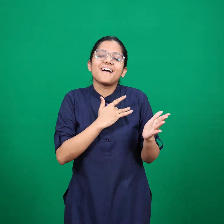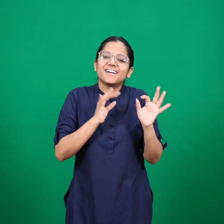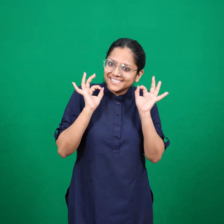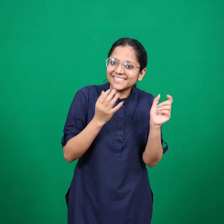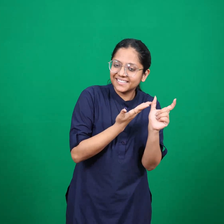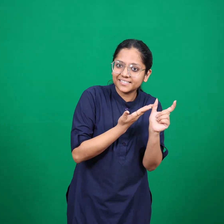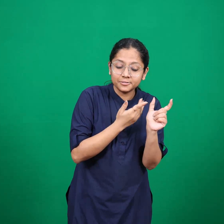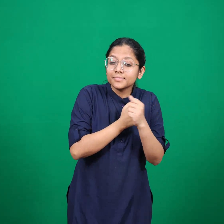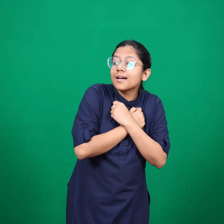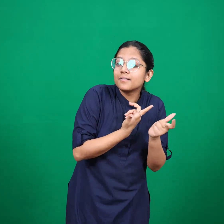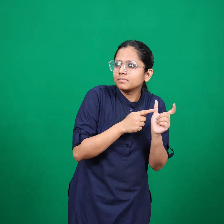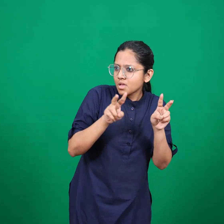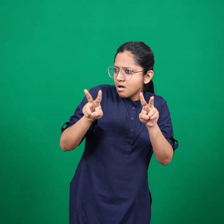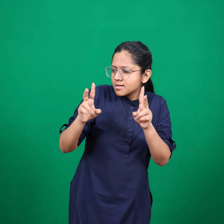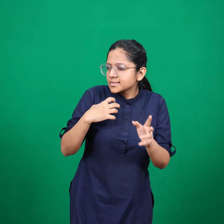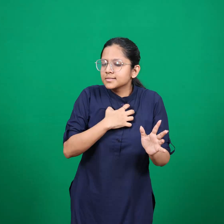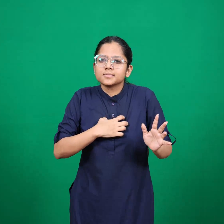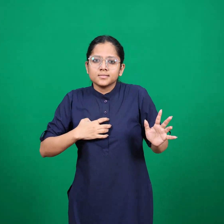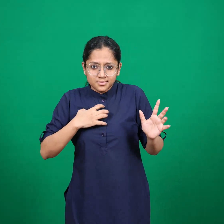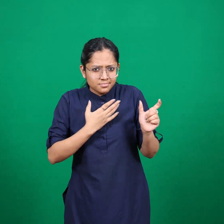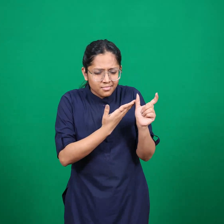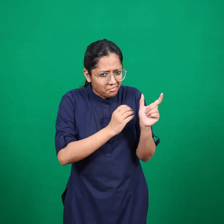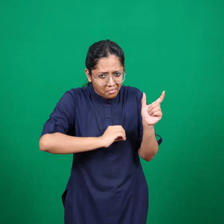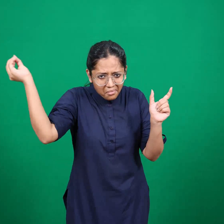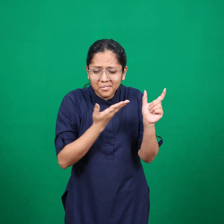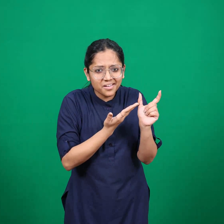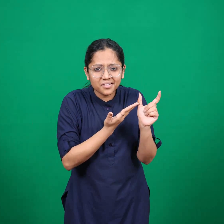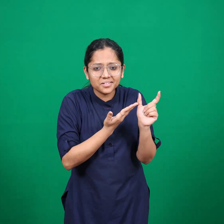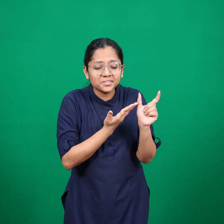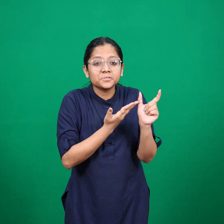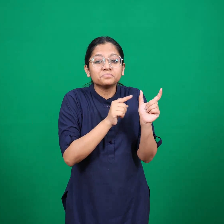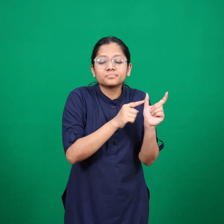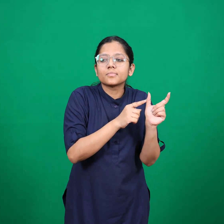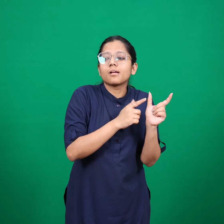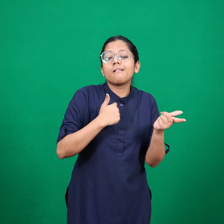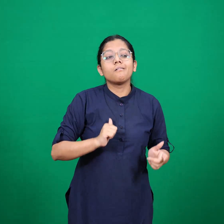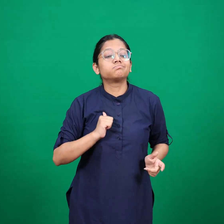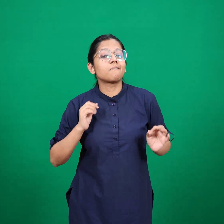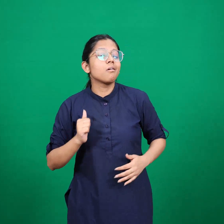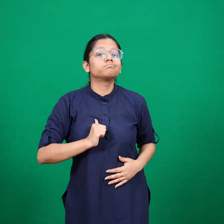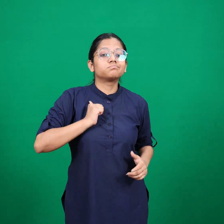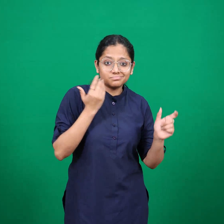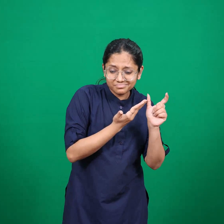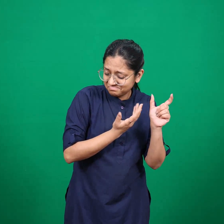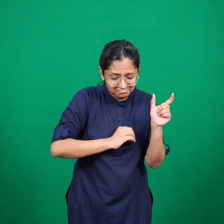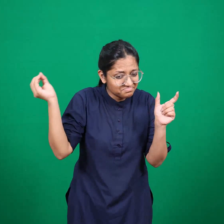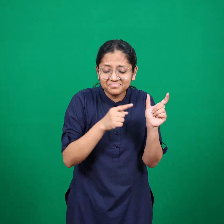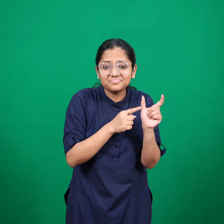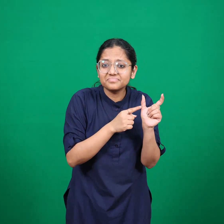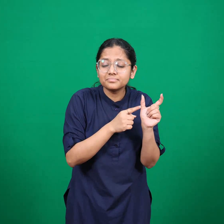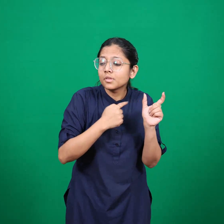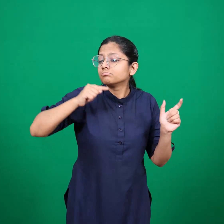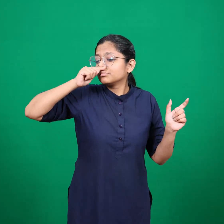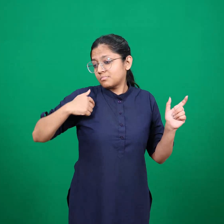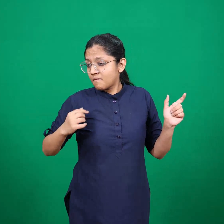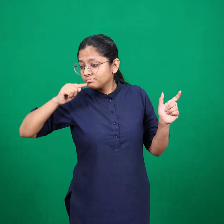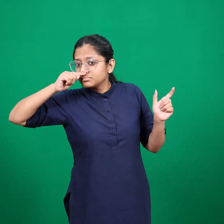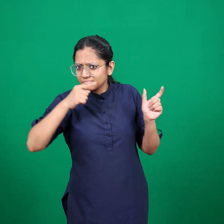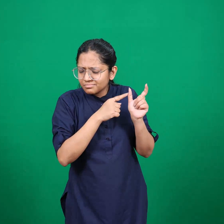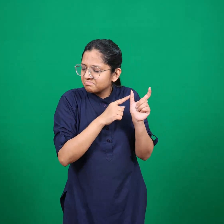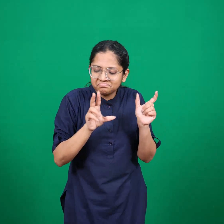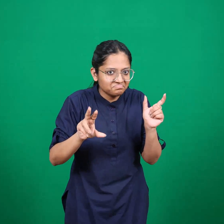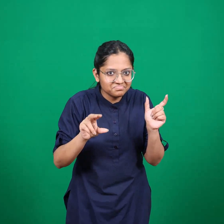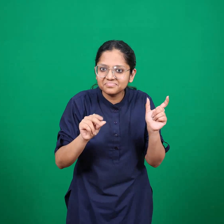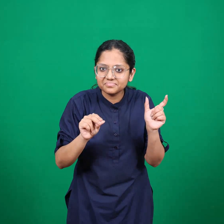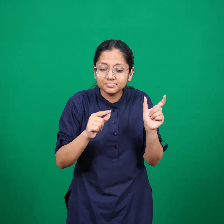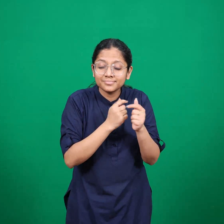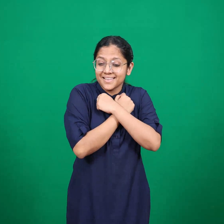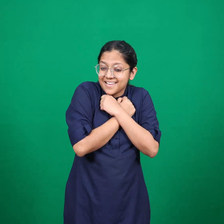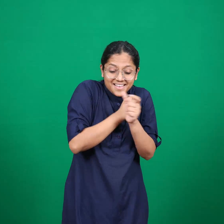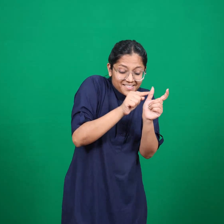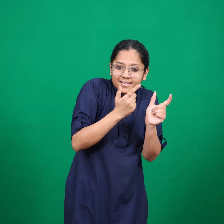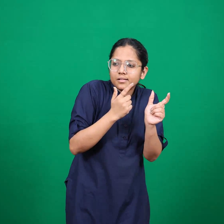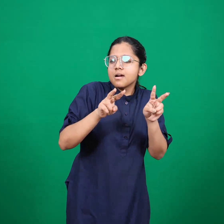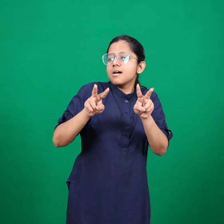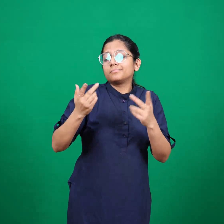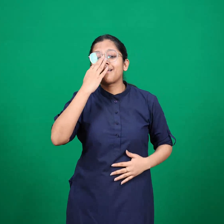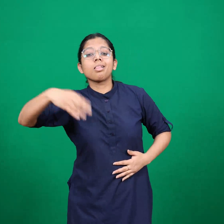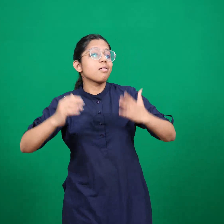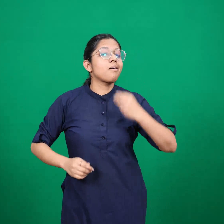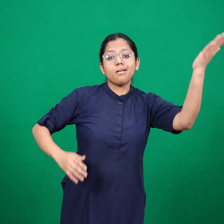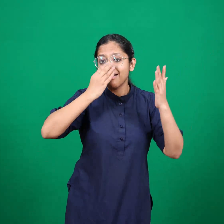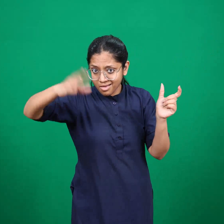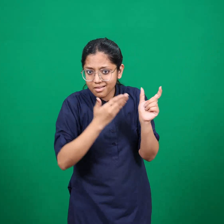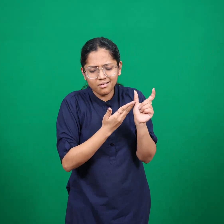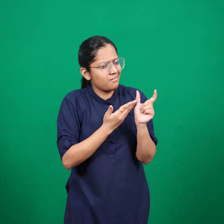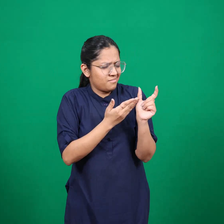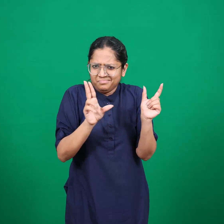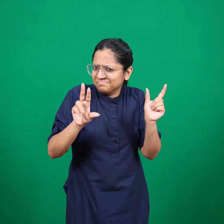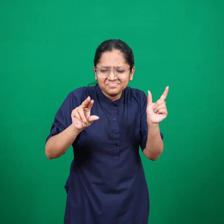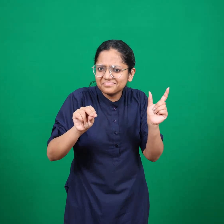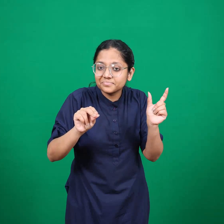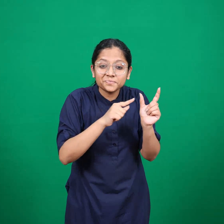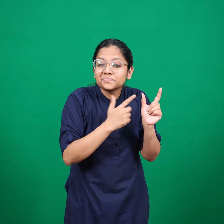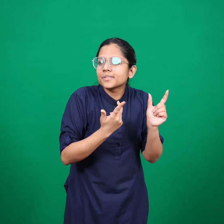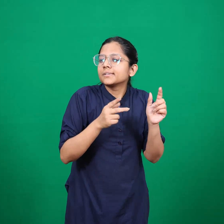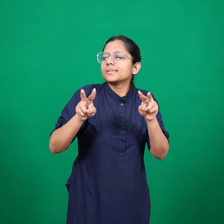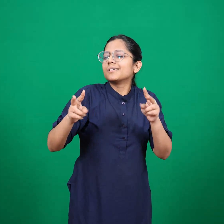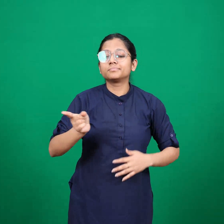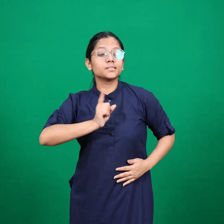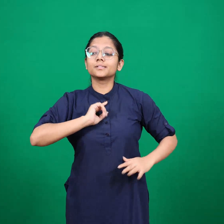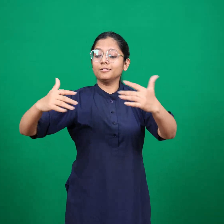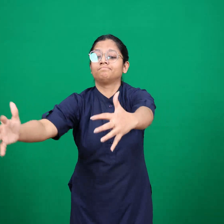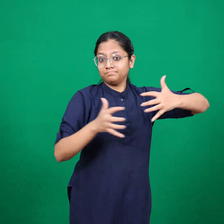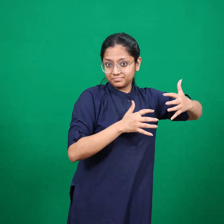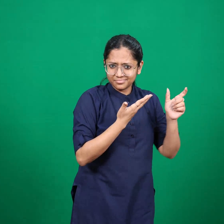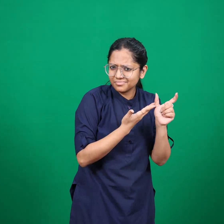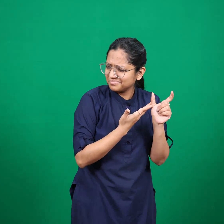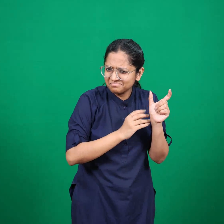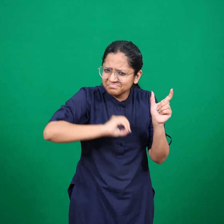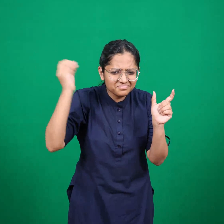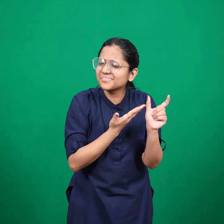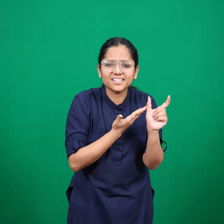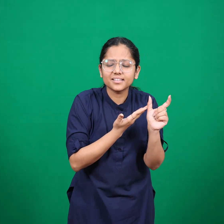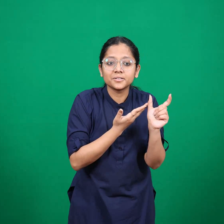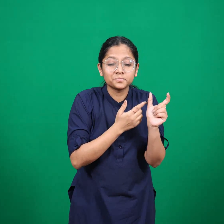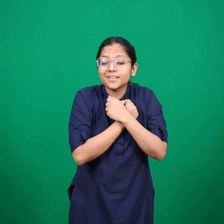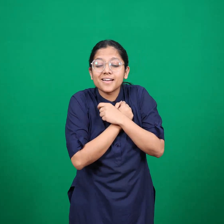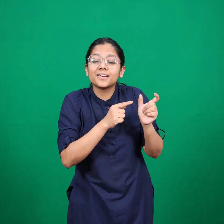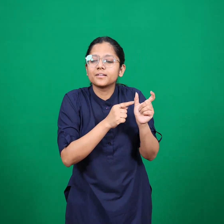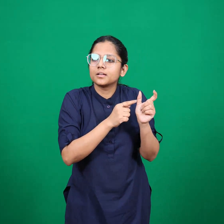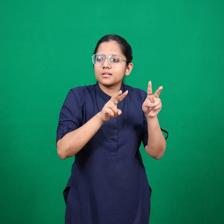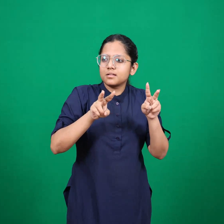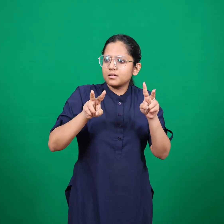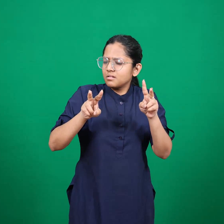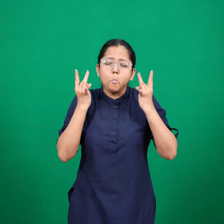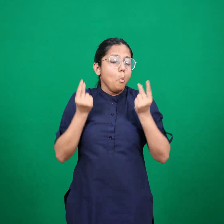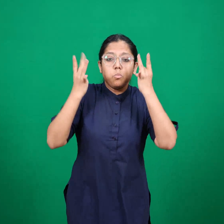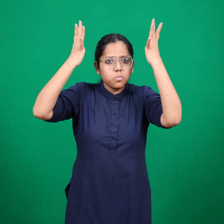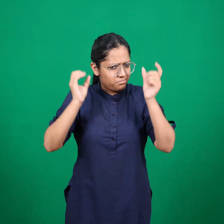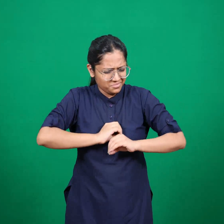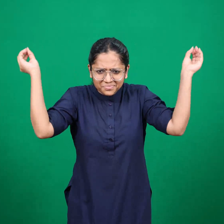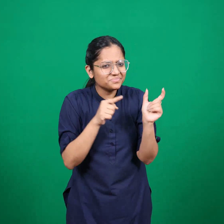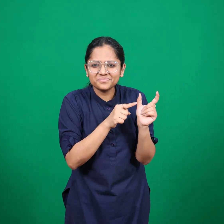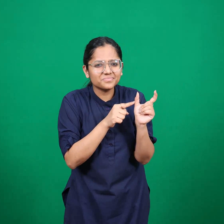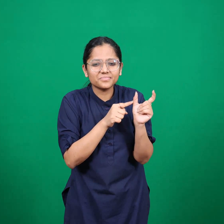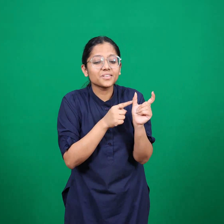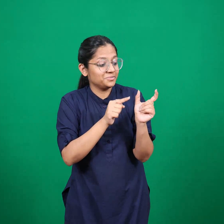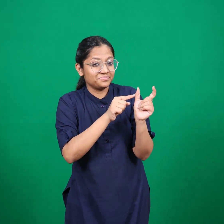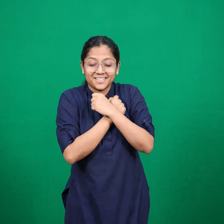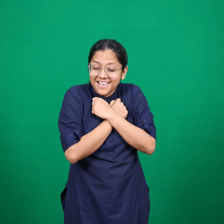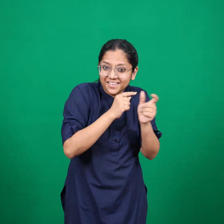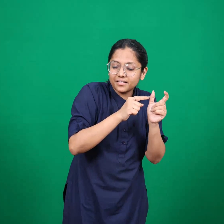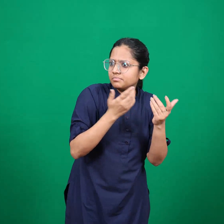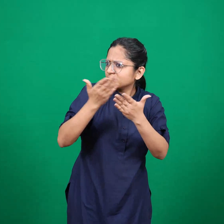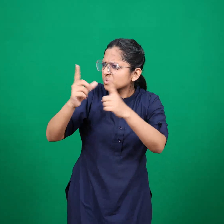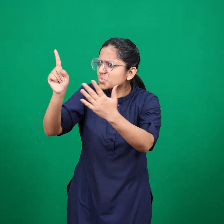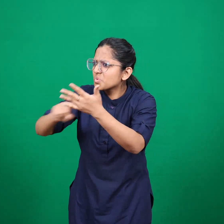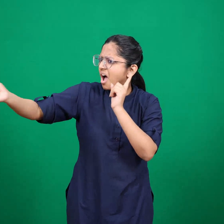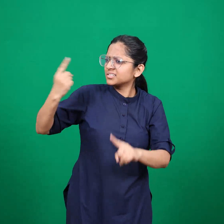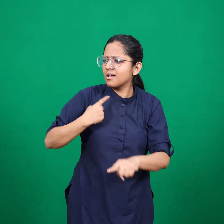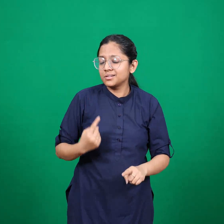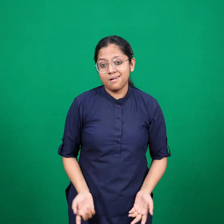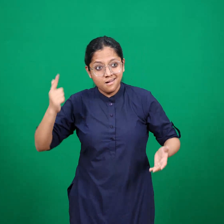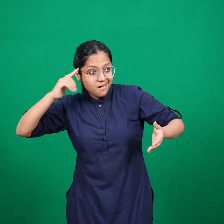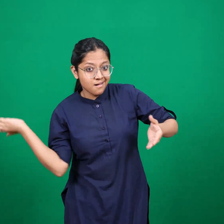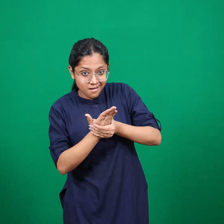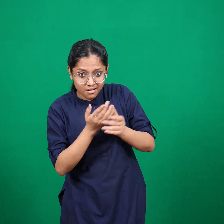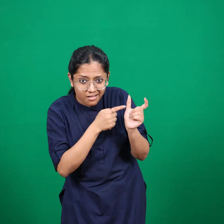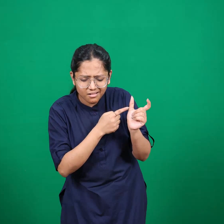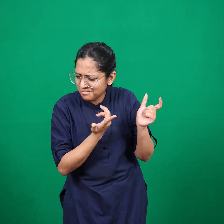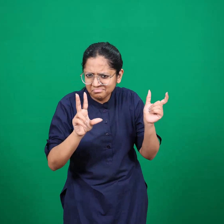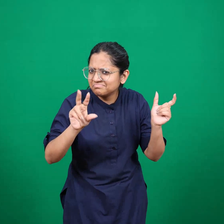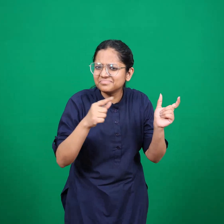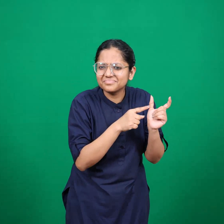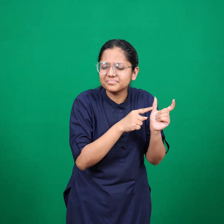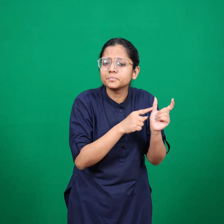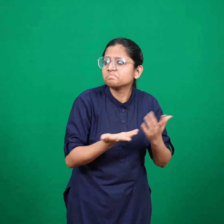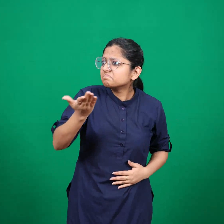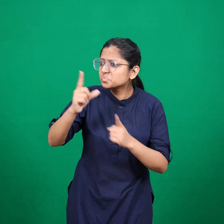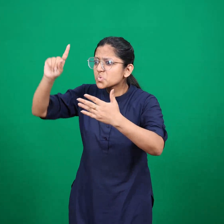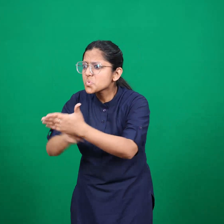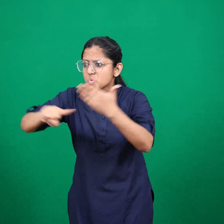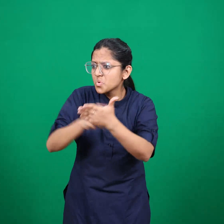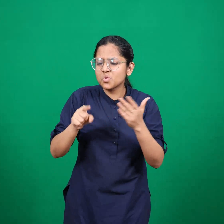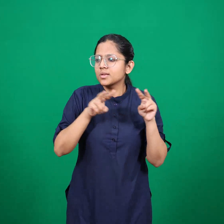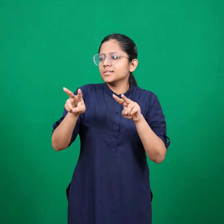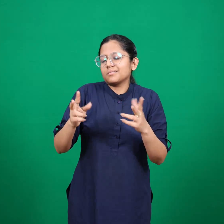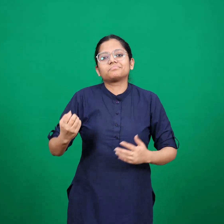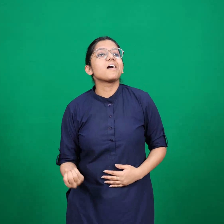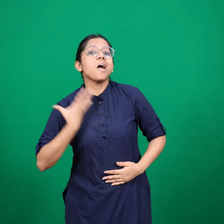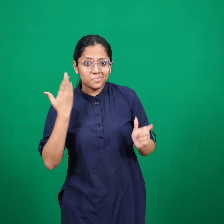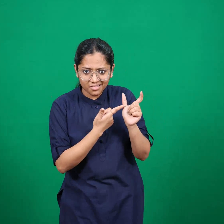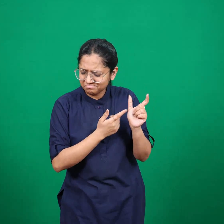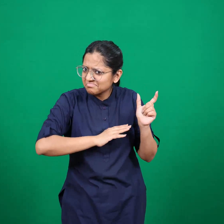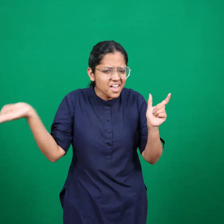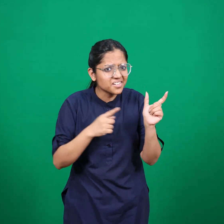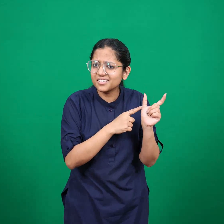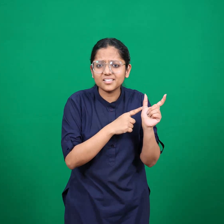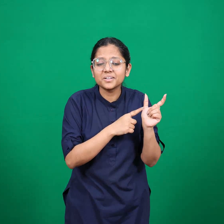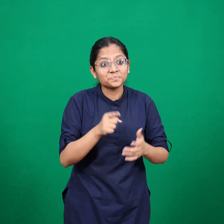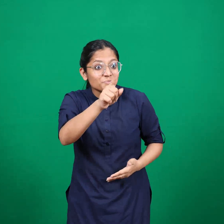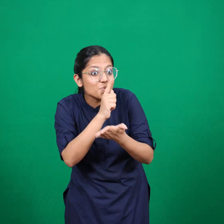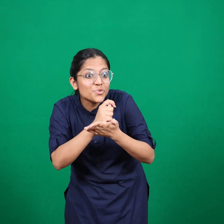It is not rude, it is not self-seeking, it is not easily angered, it keeps no account of wrongs. Love takes no pleasure in evil, but rejoices in the truth.